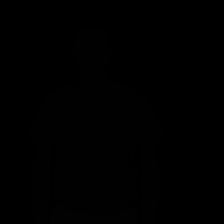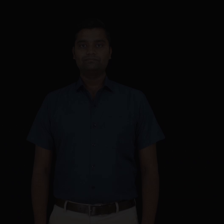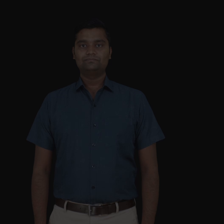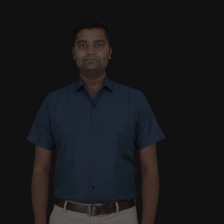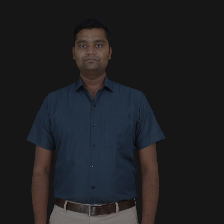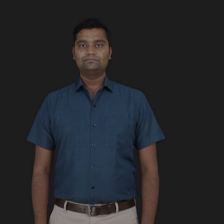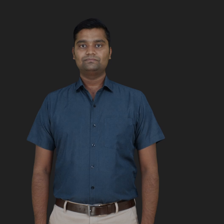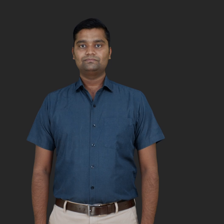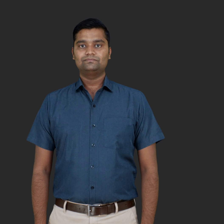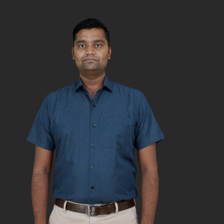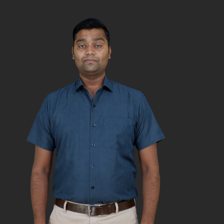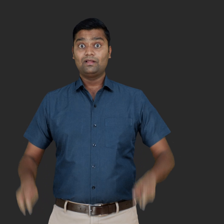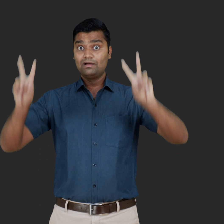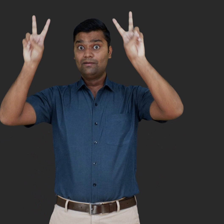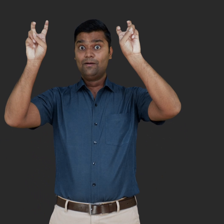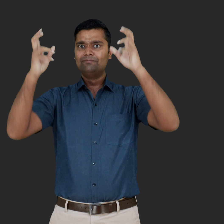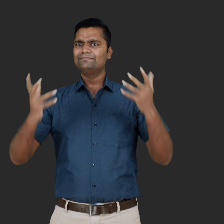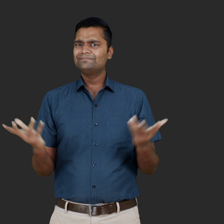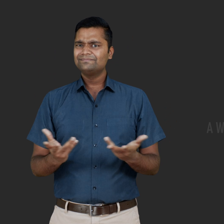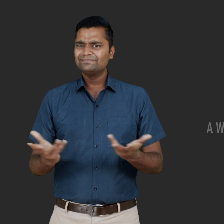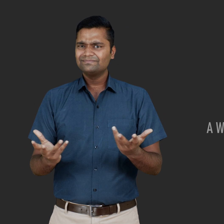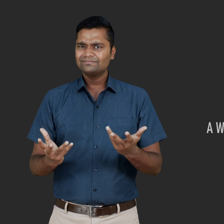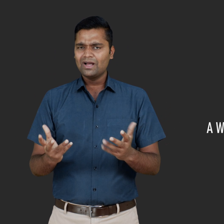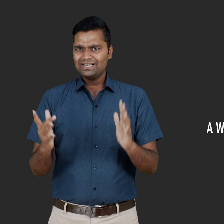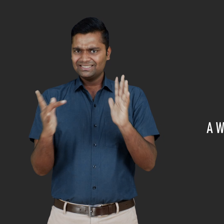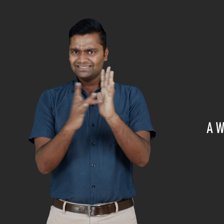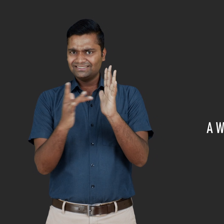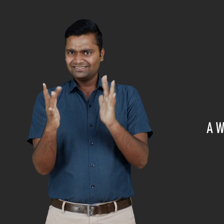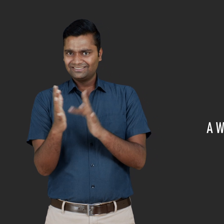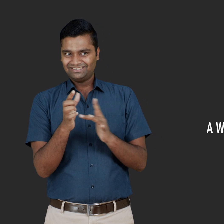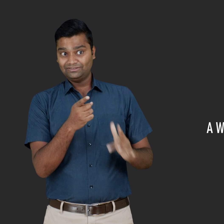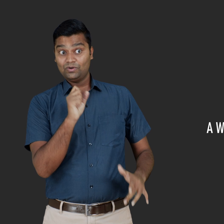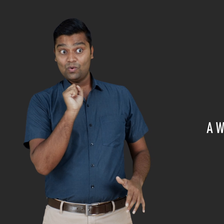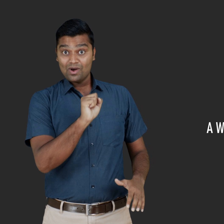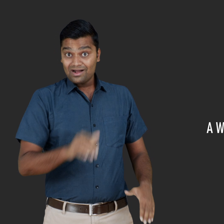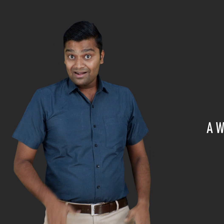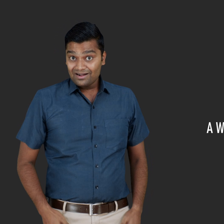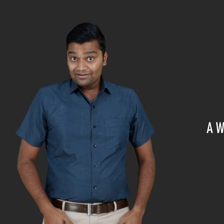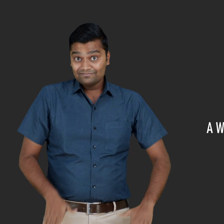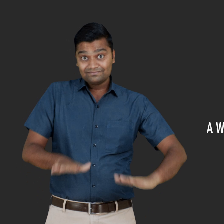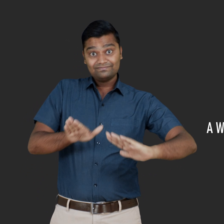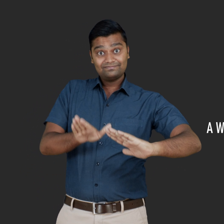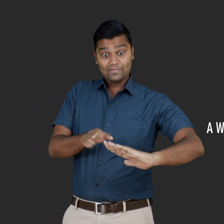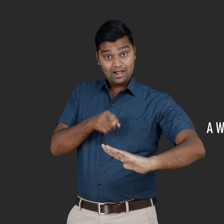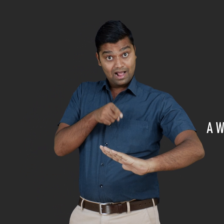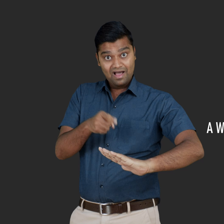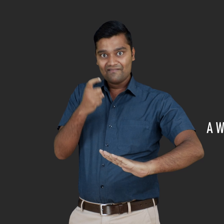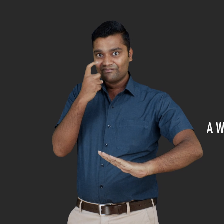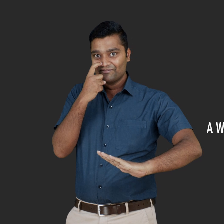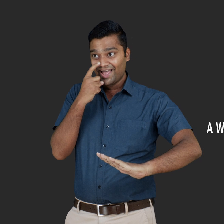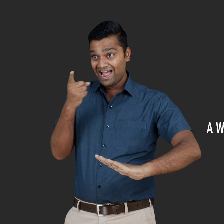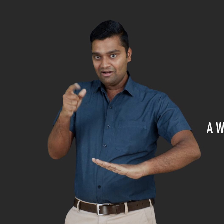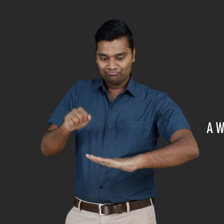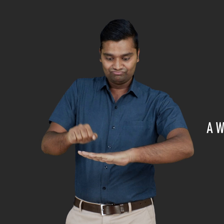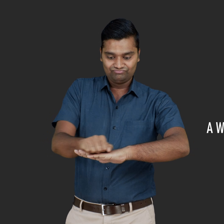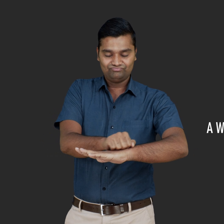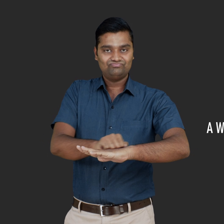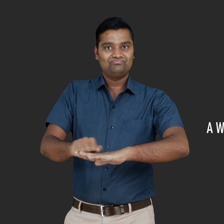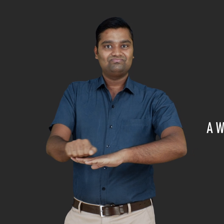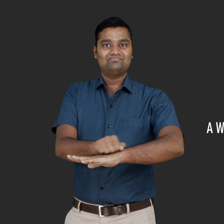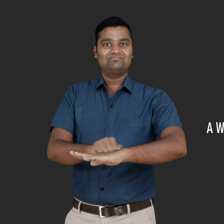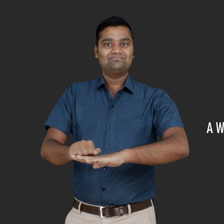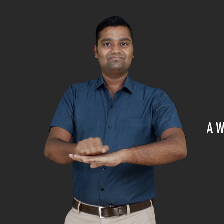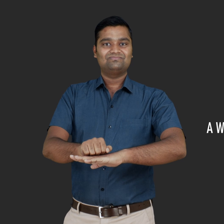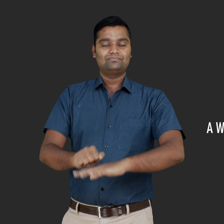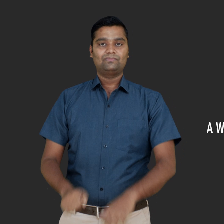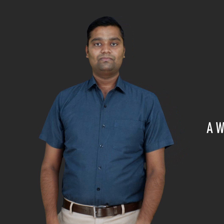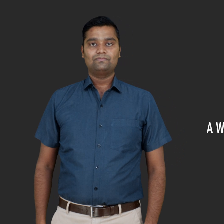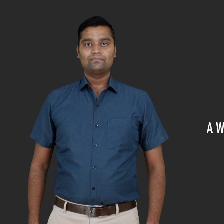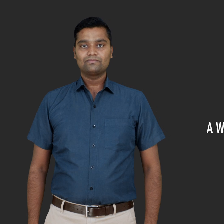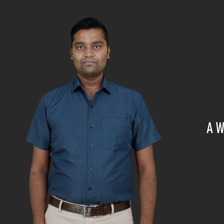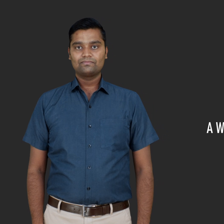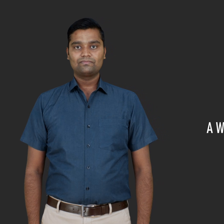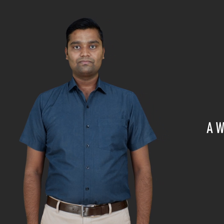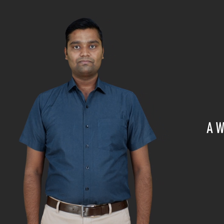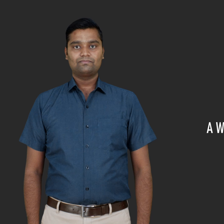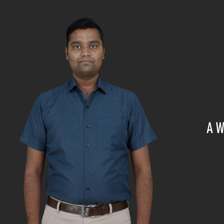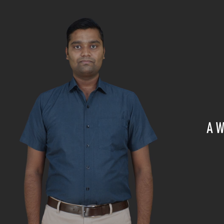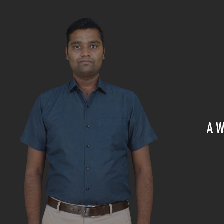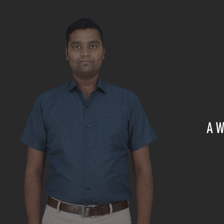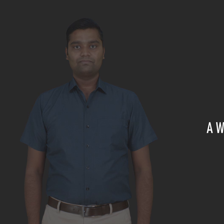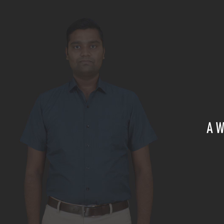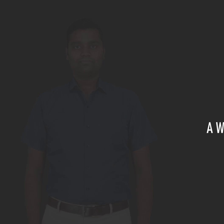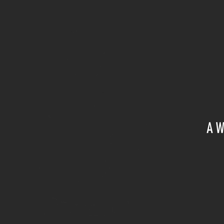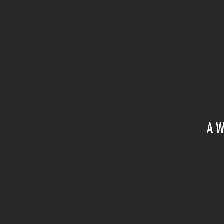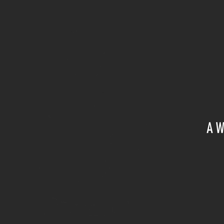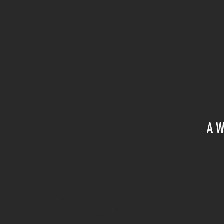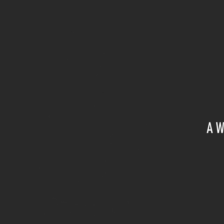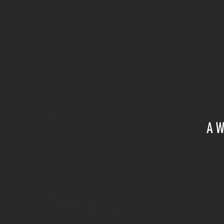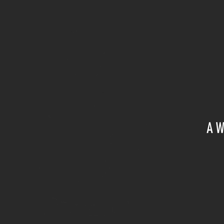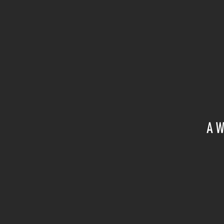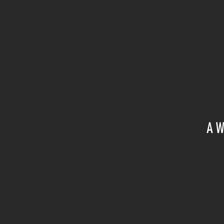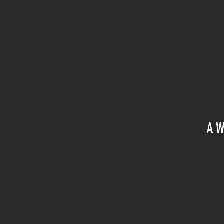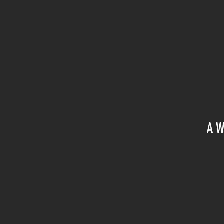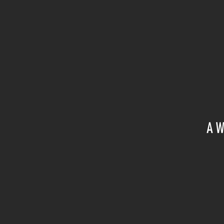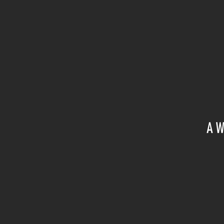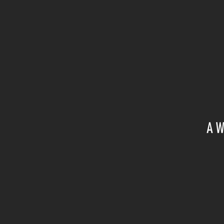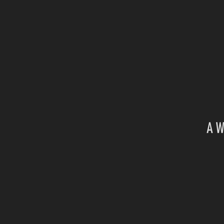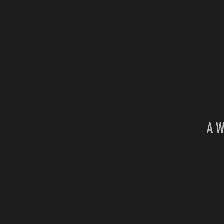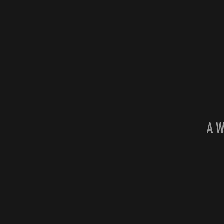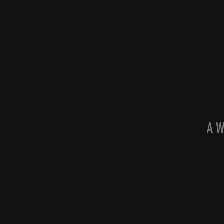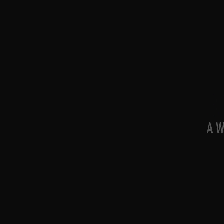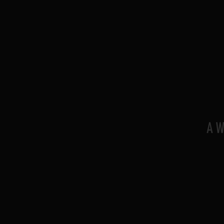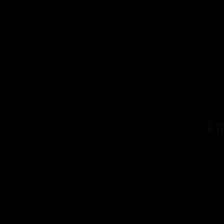A woman washes Jesus' feet